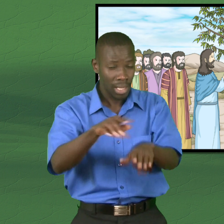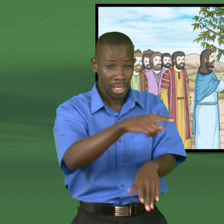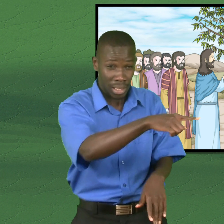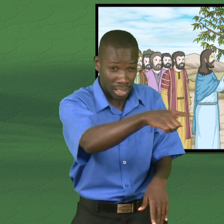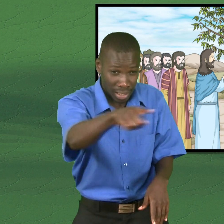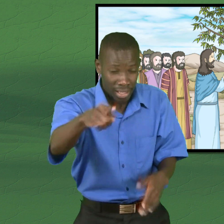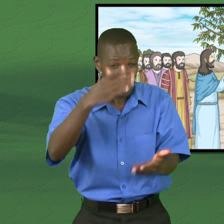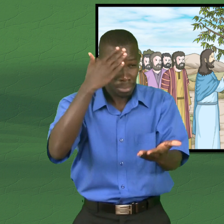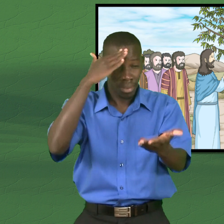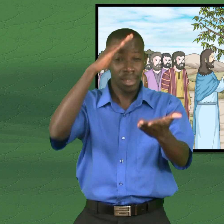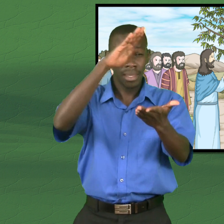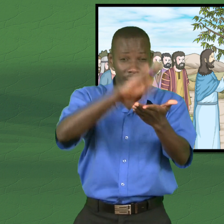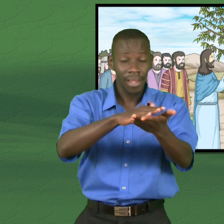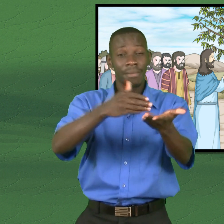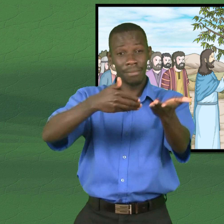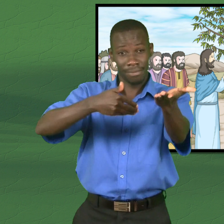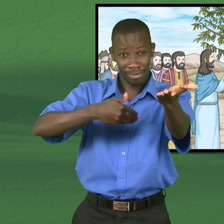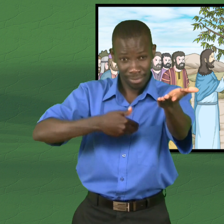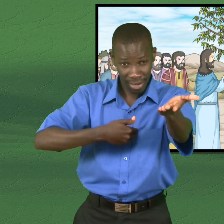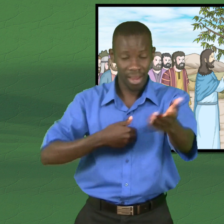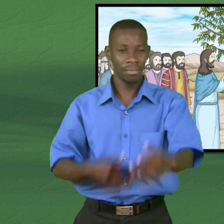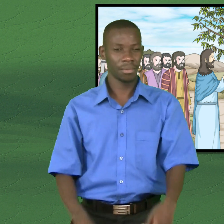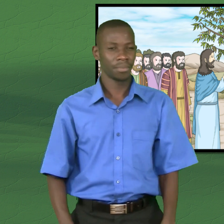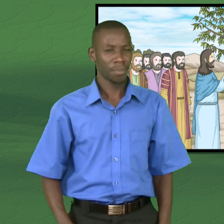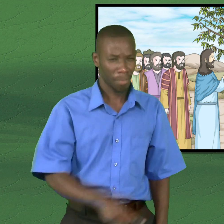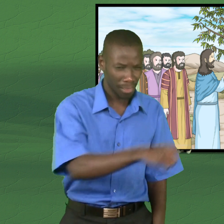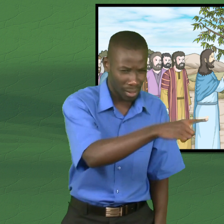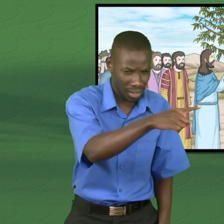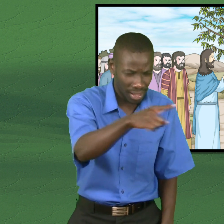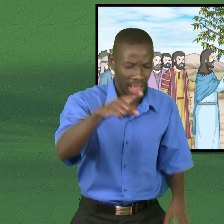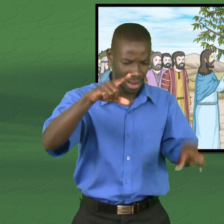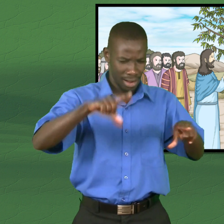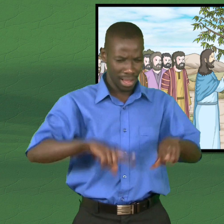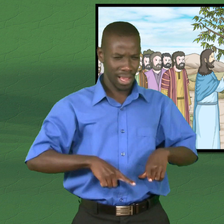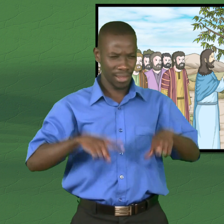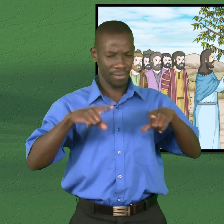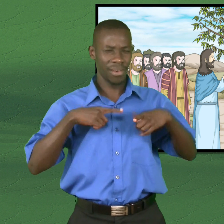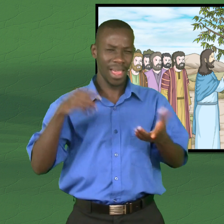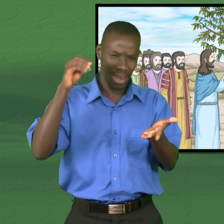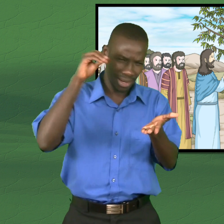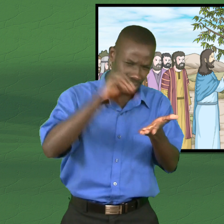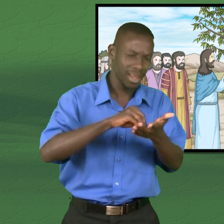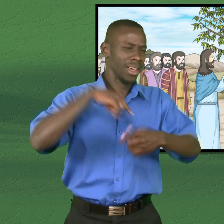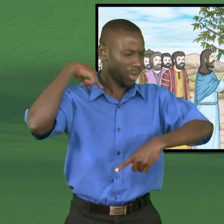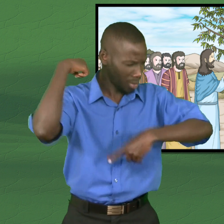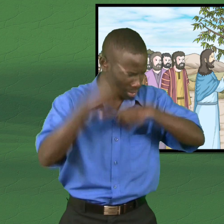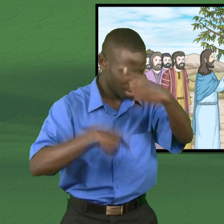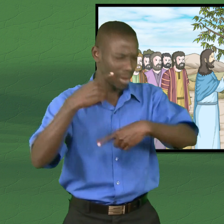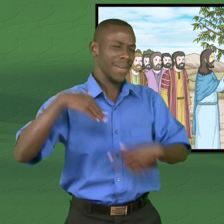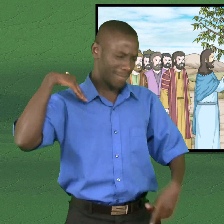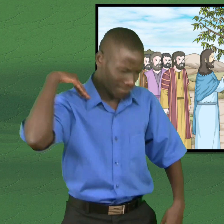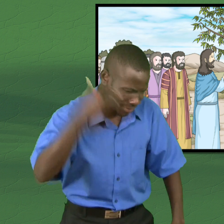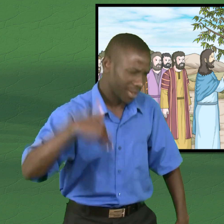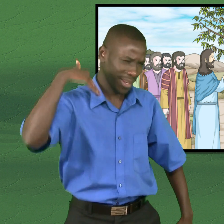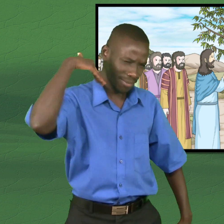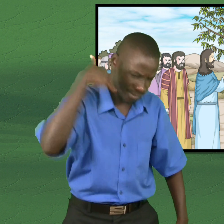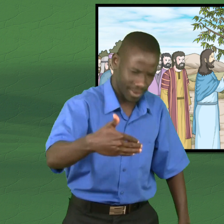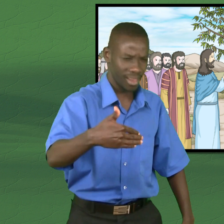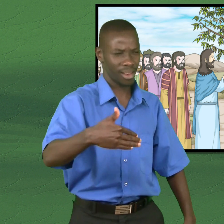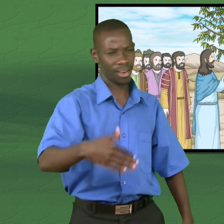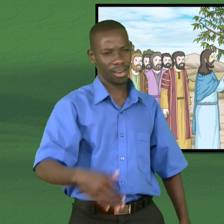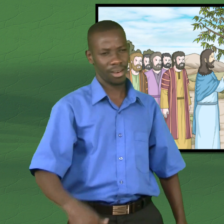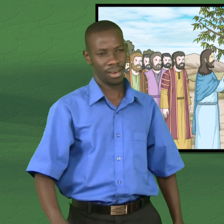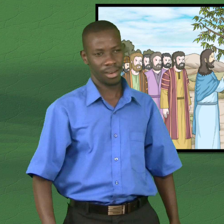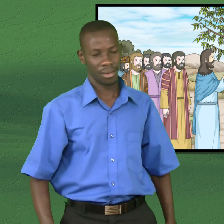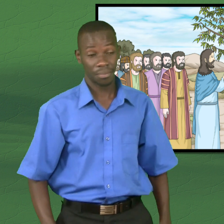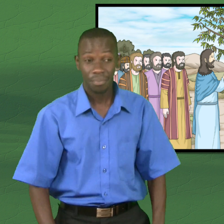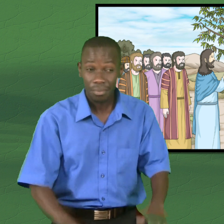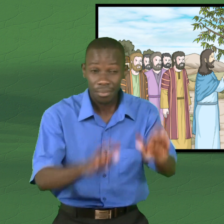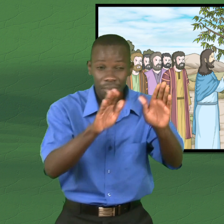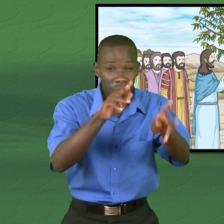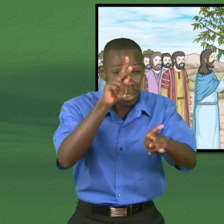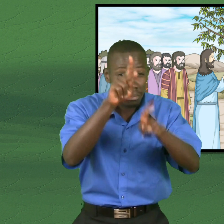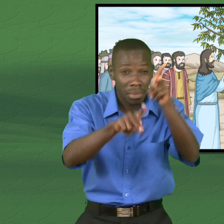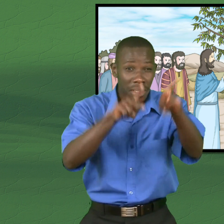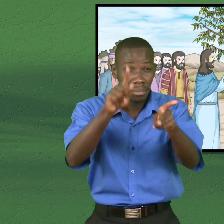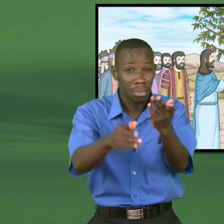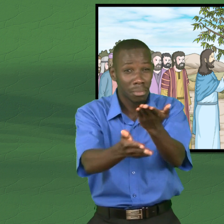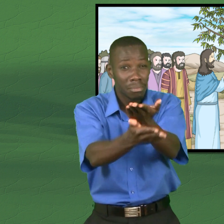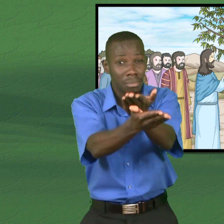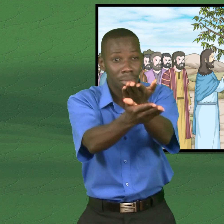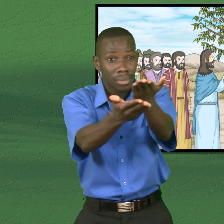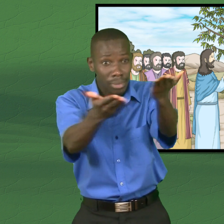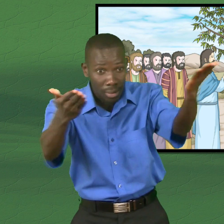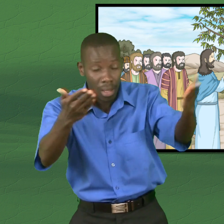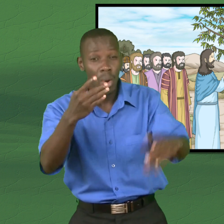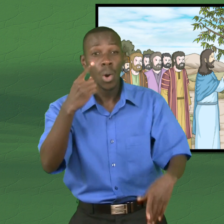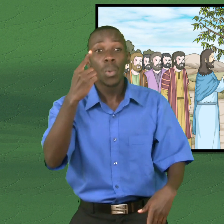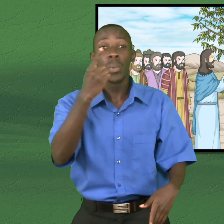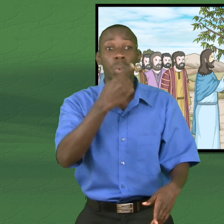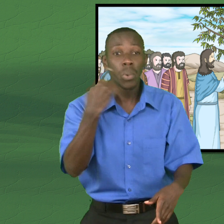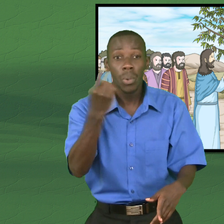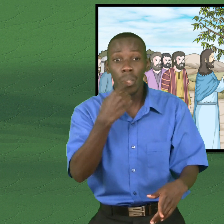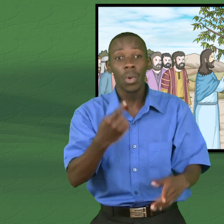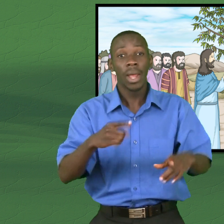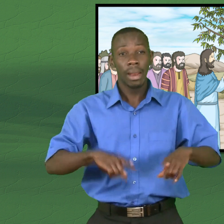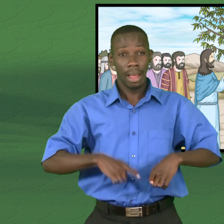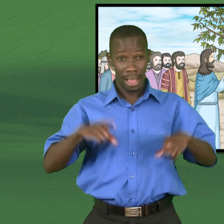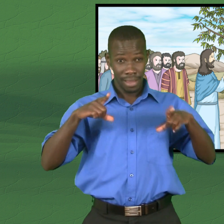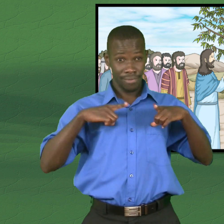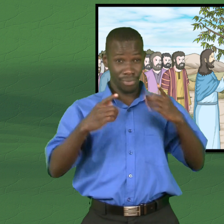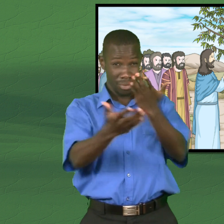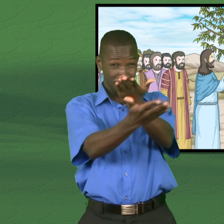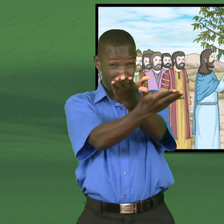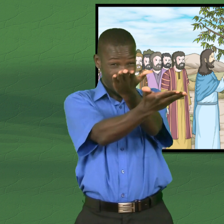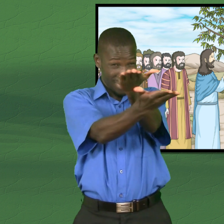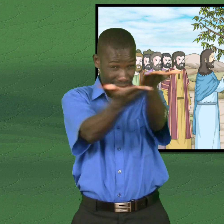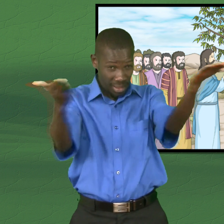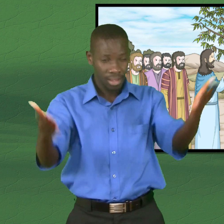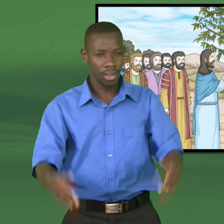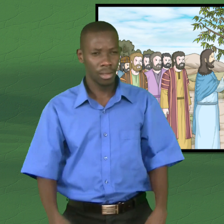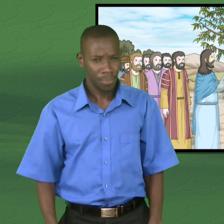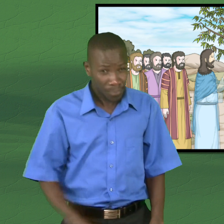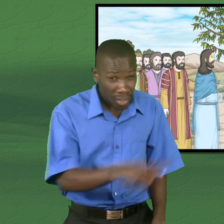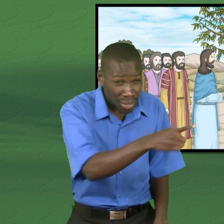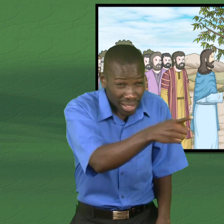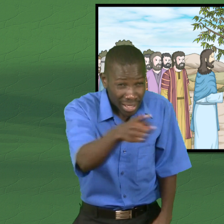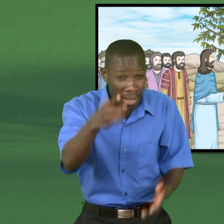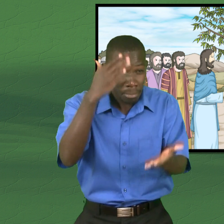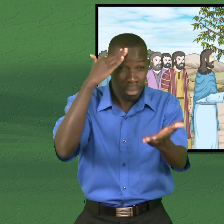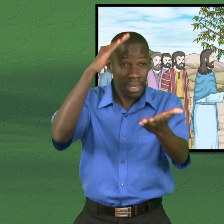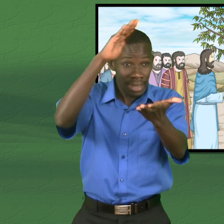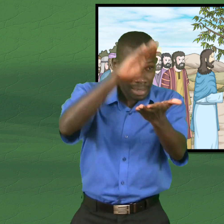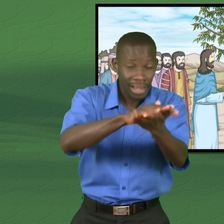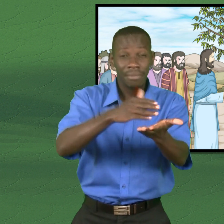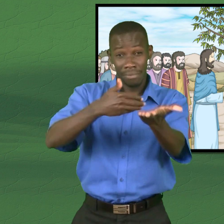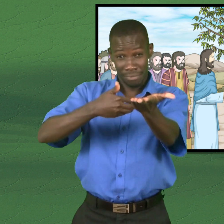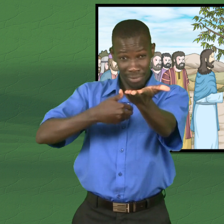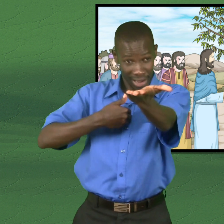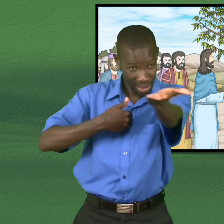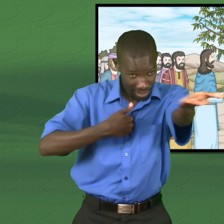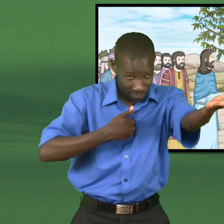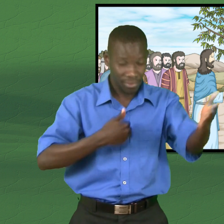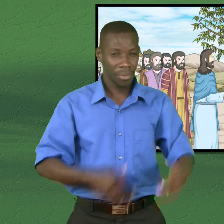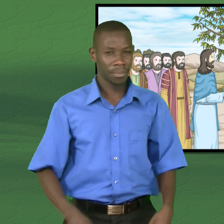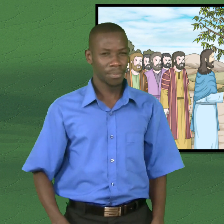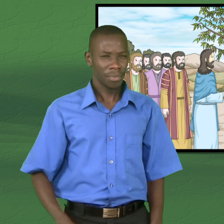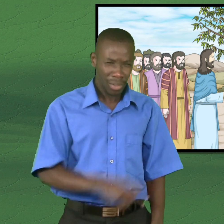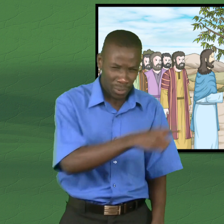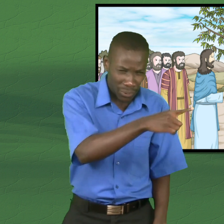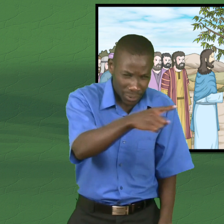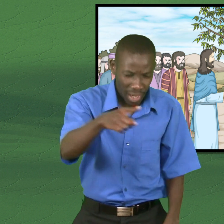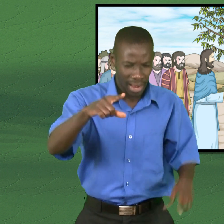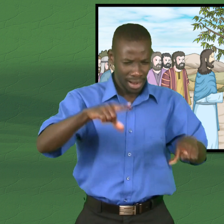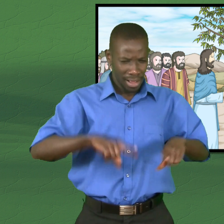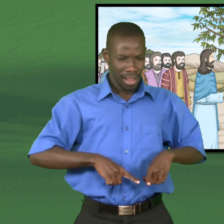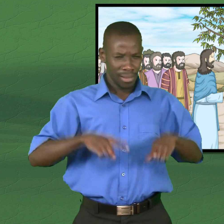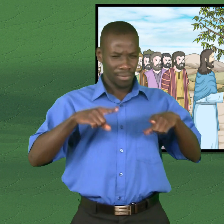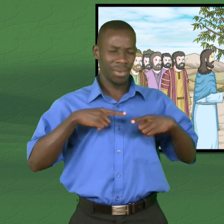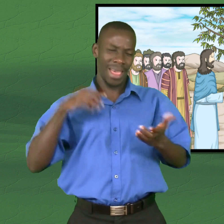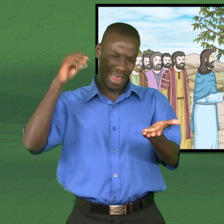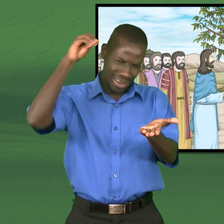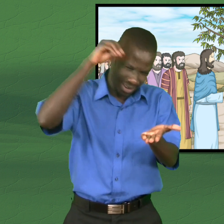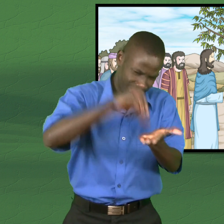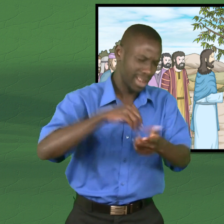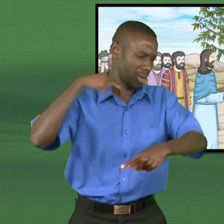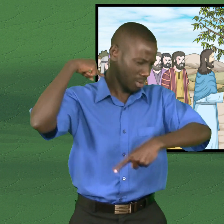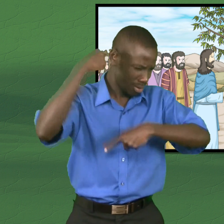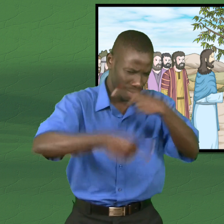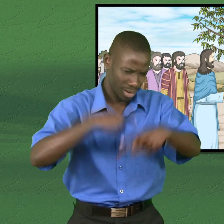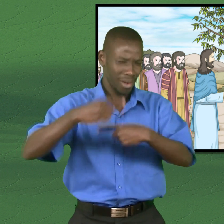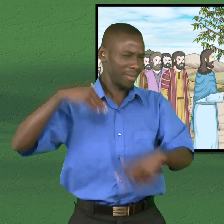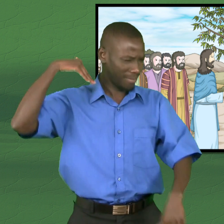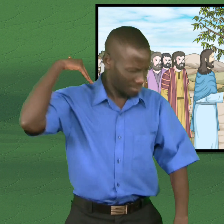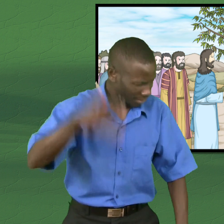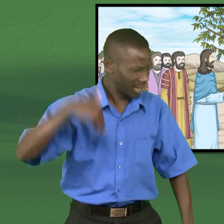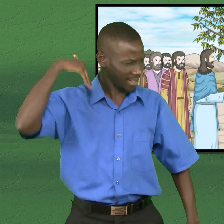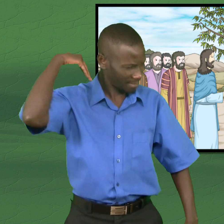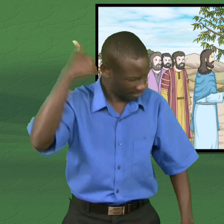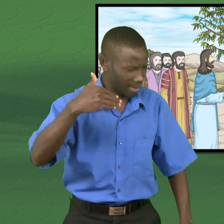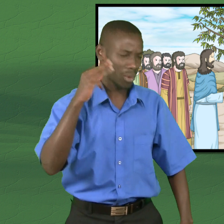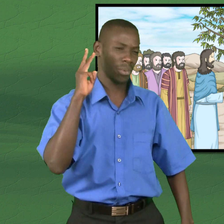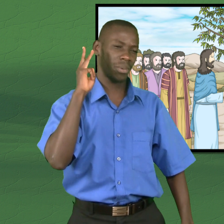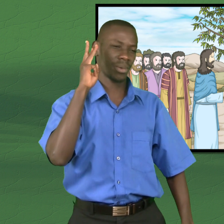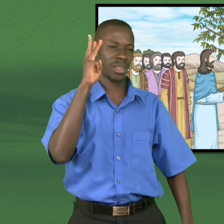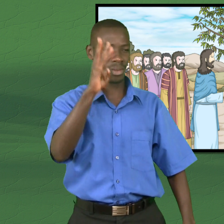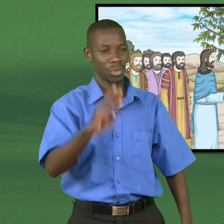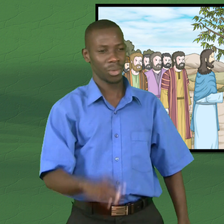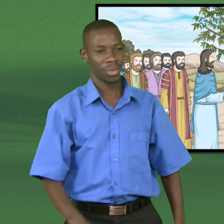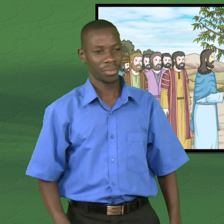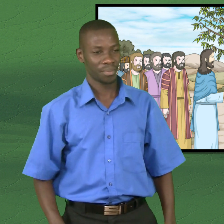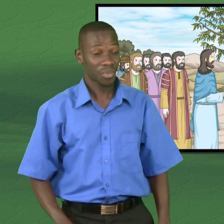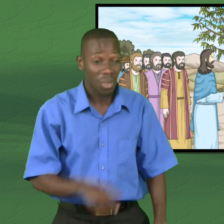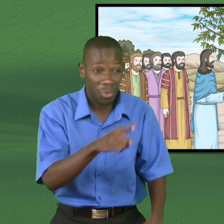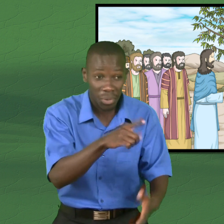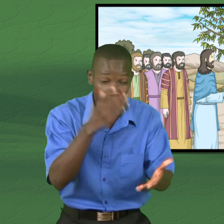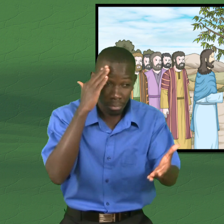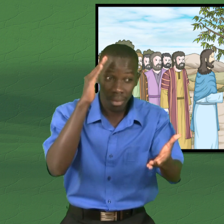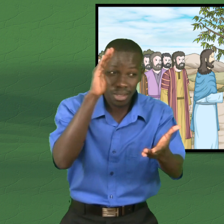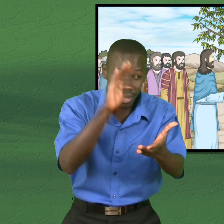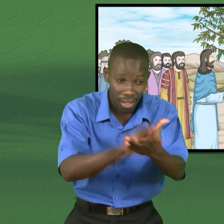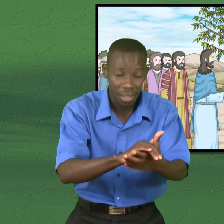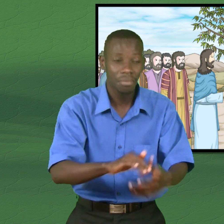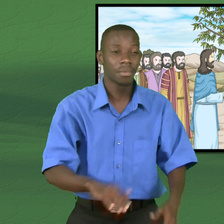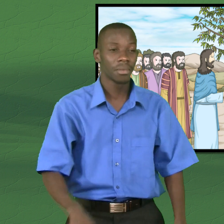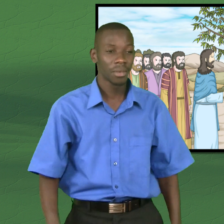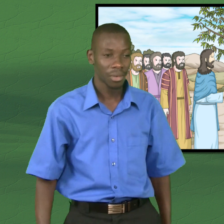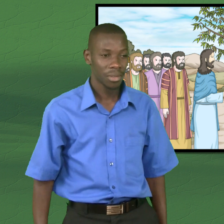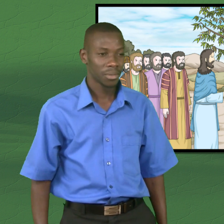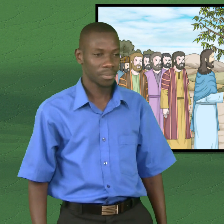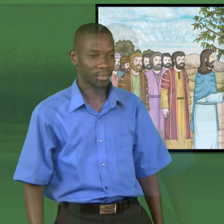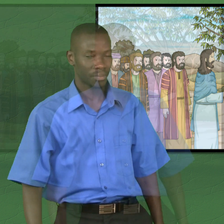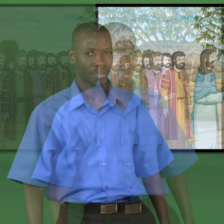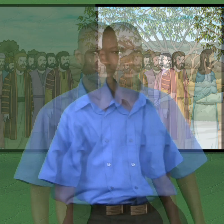And everyone who lives and believes in Me will never die.